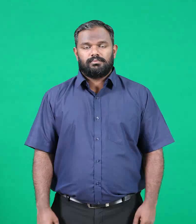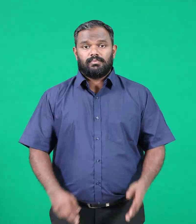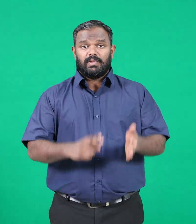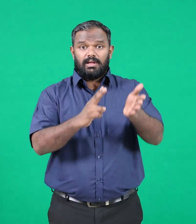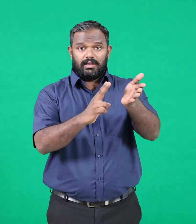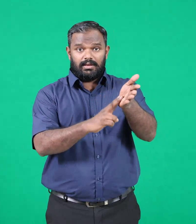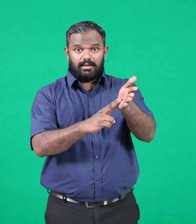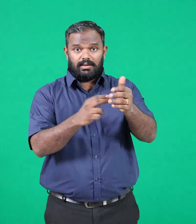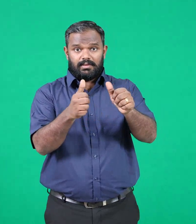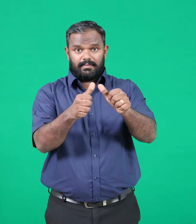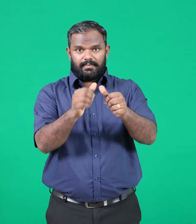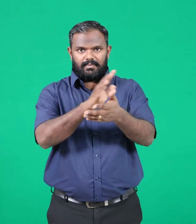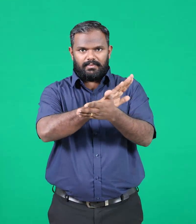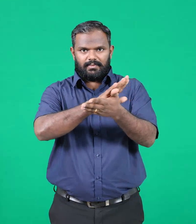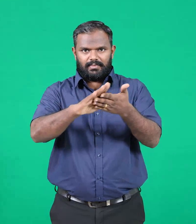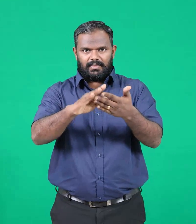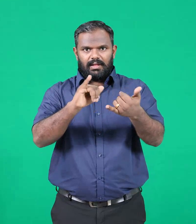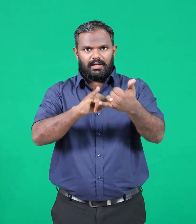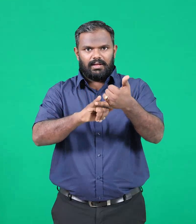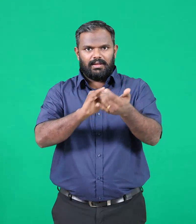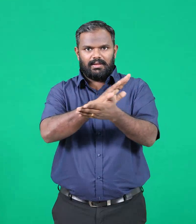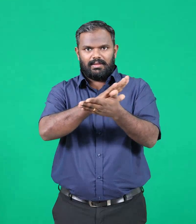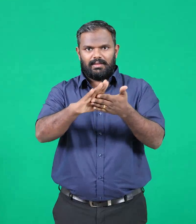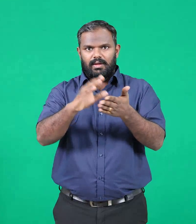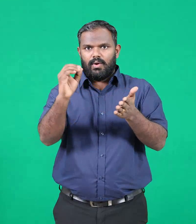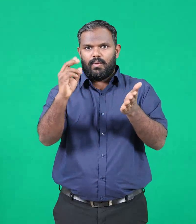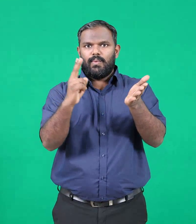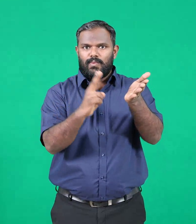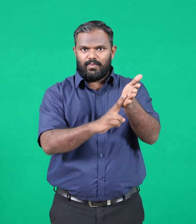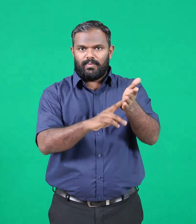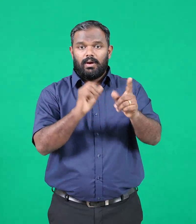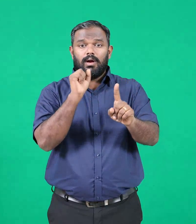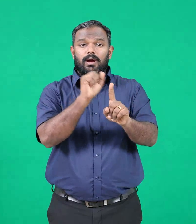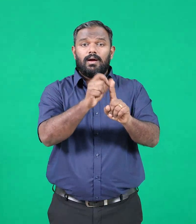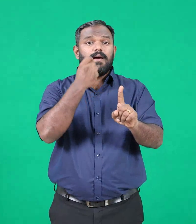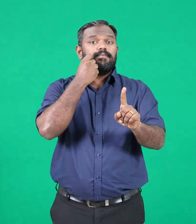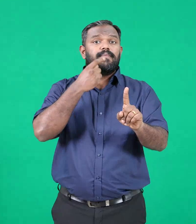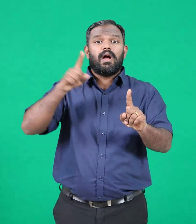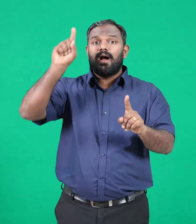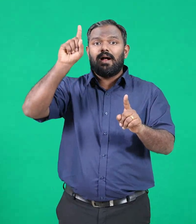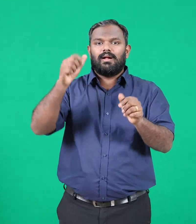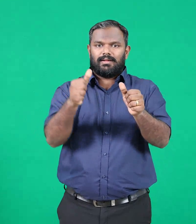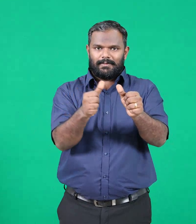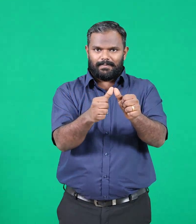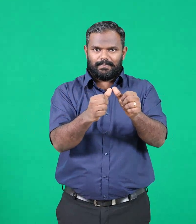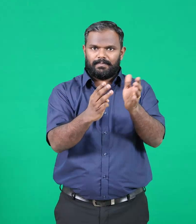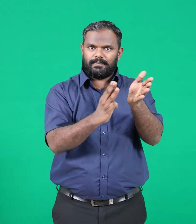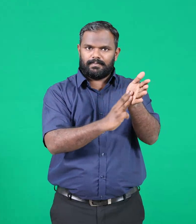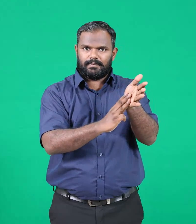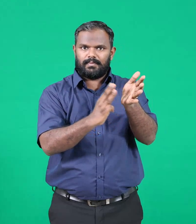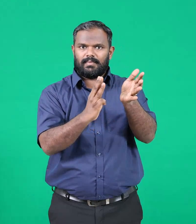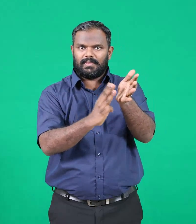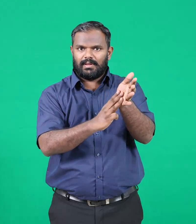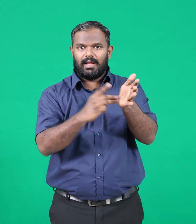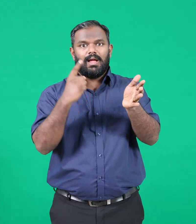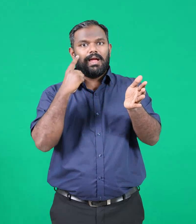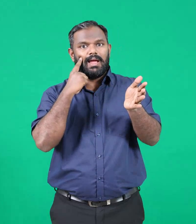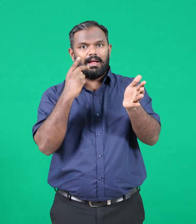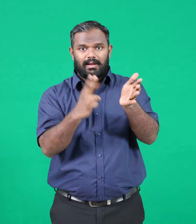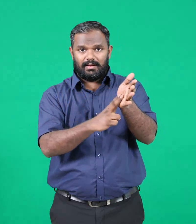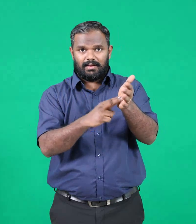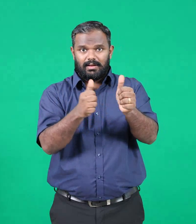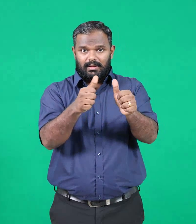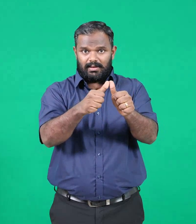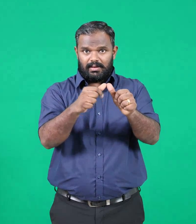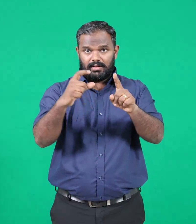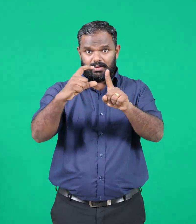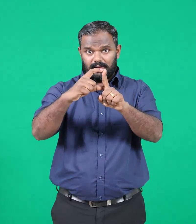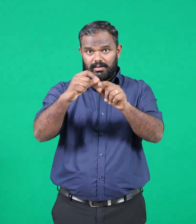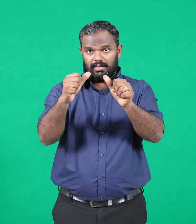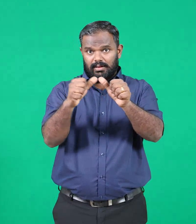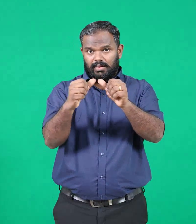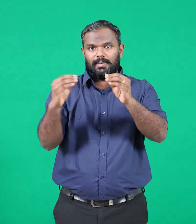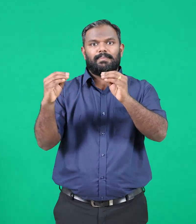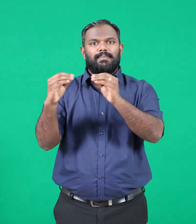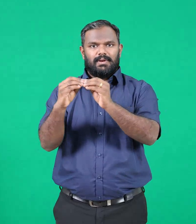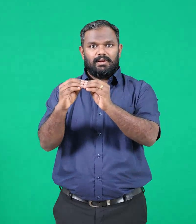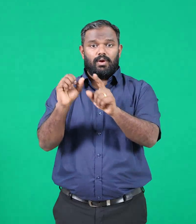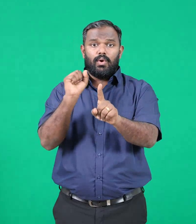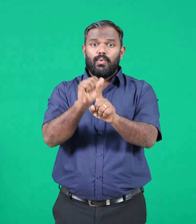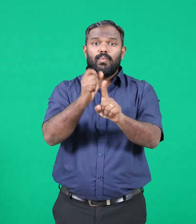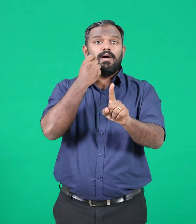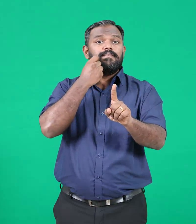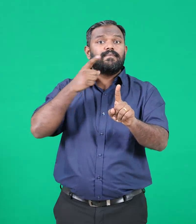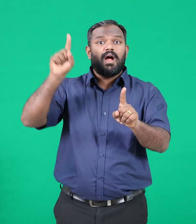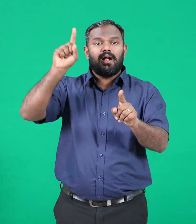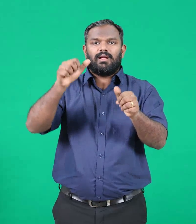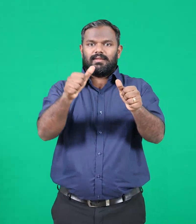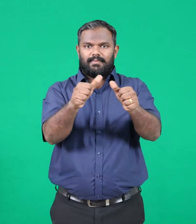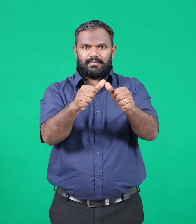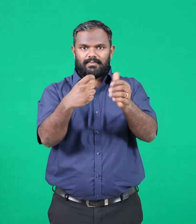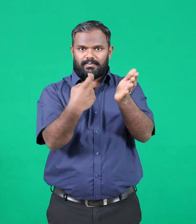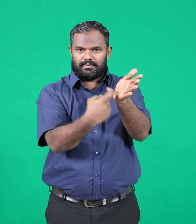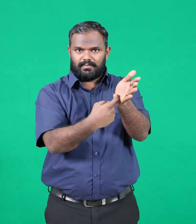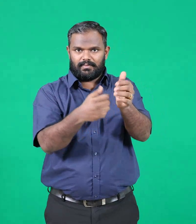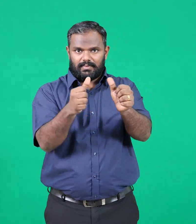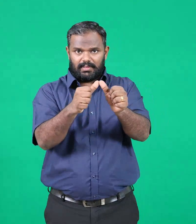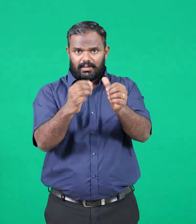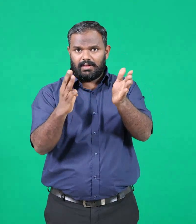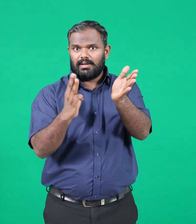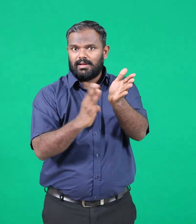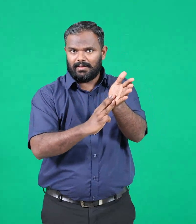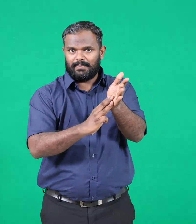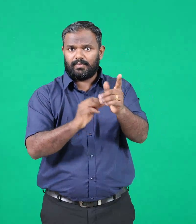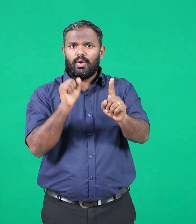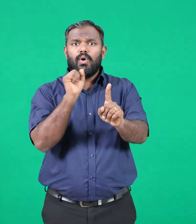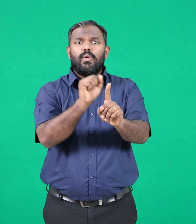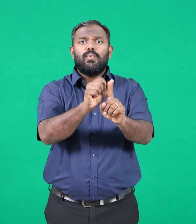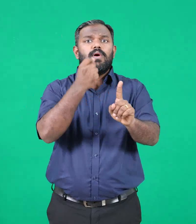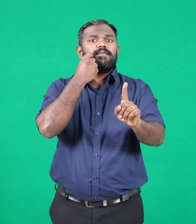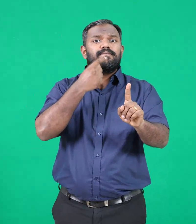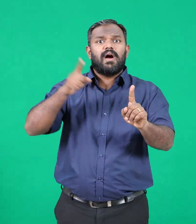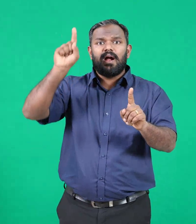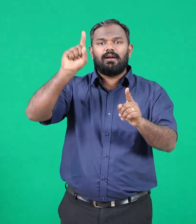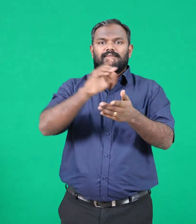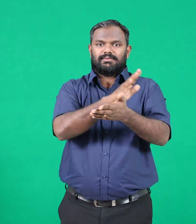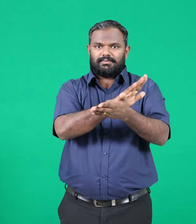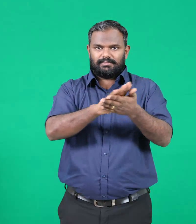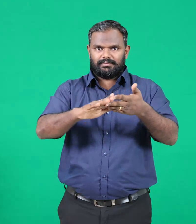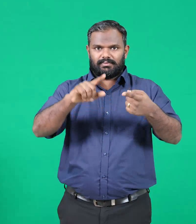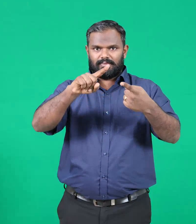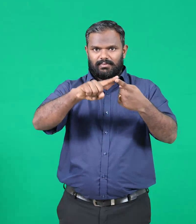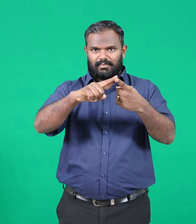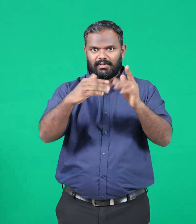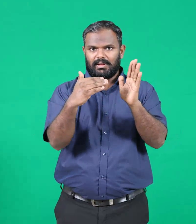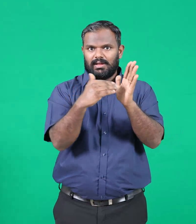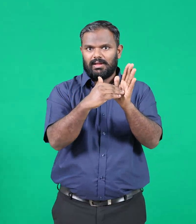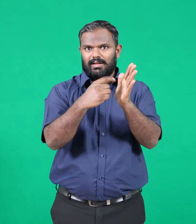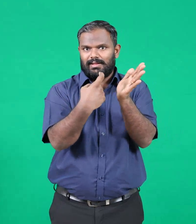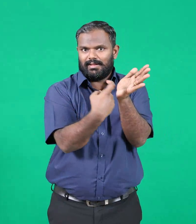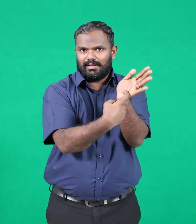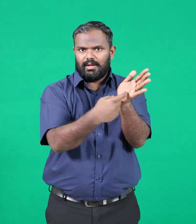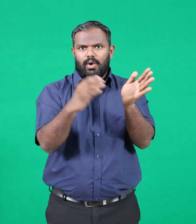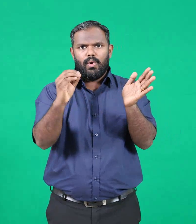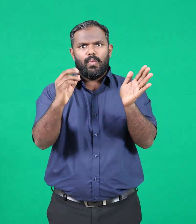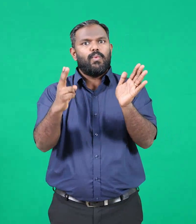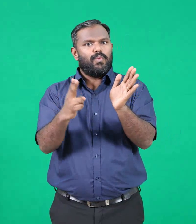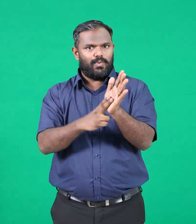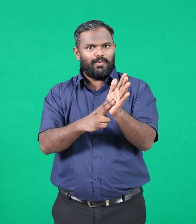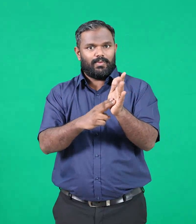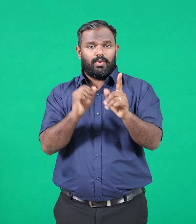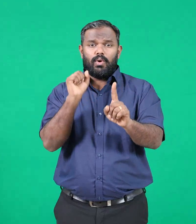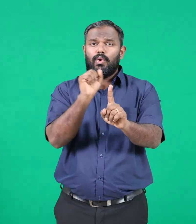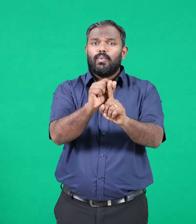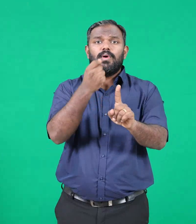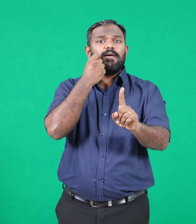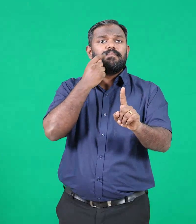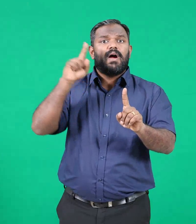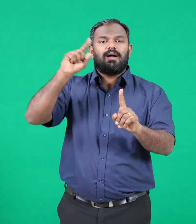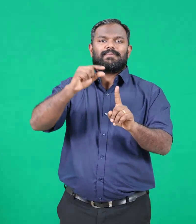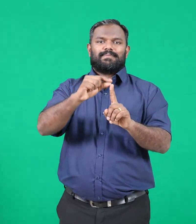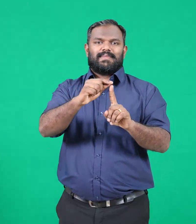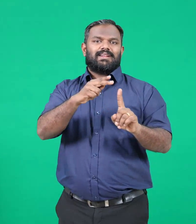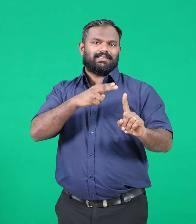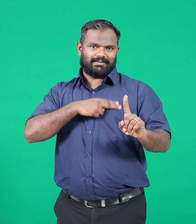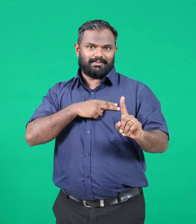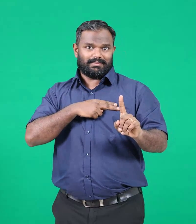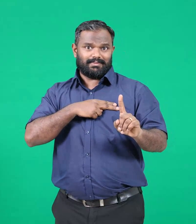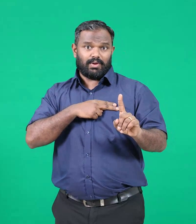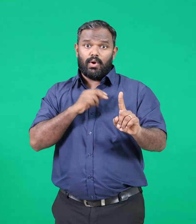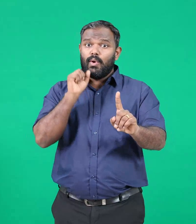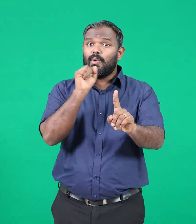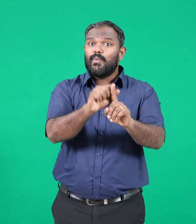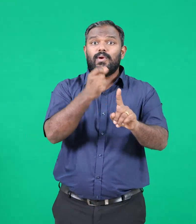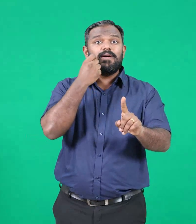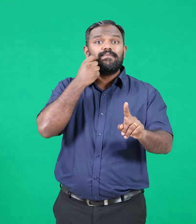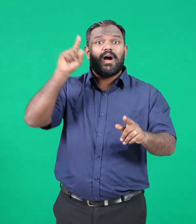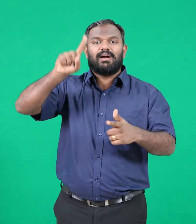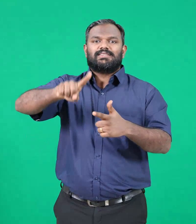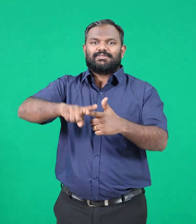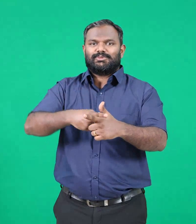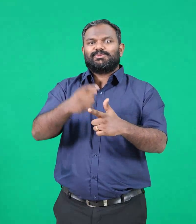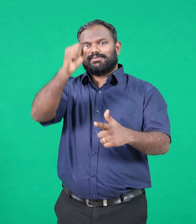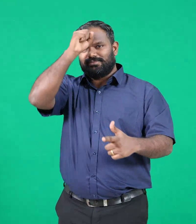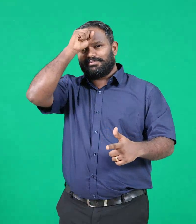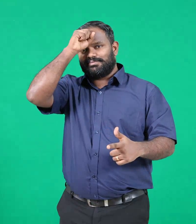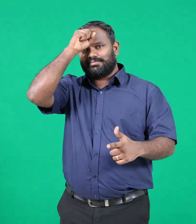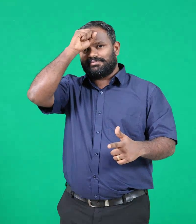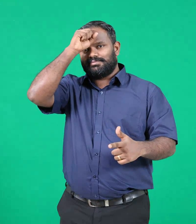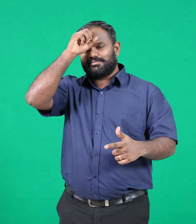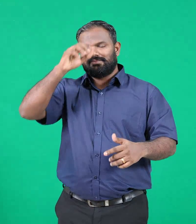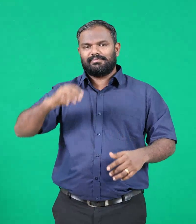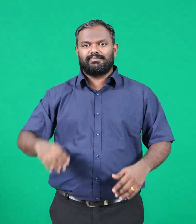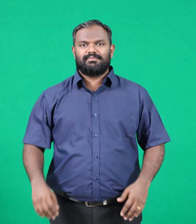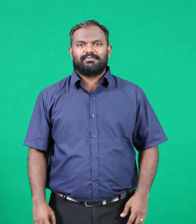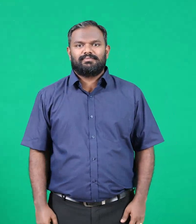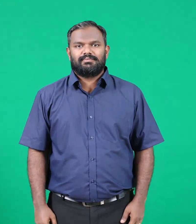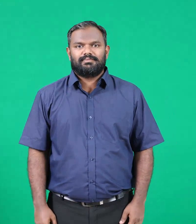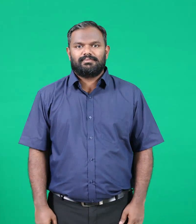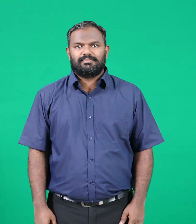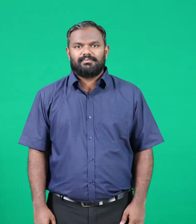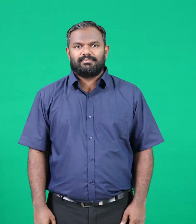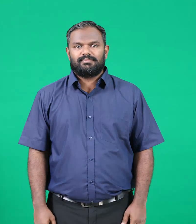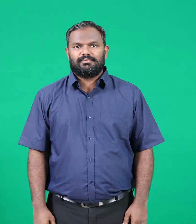the son of Amminadab, the son of Admin, the son of Arni, the son of Hezron, the son of Perez, the son of Judah,